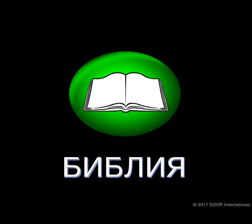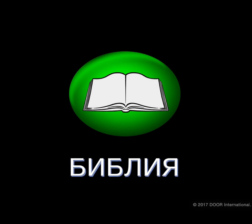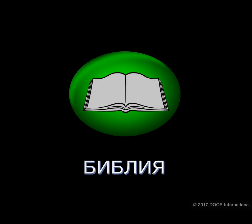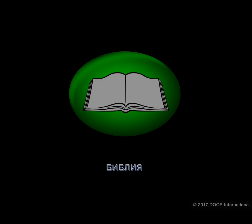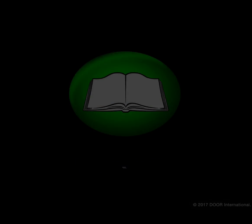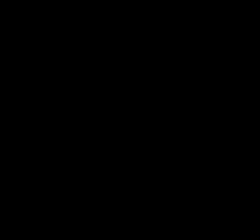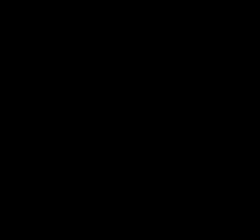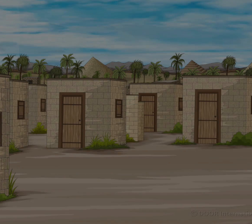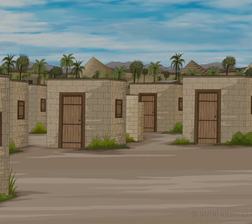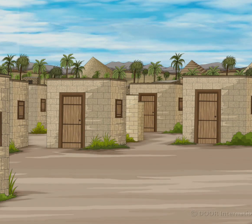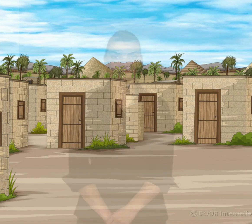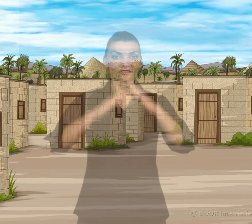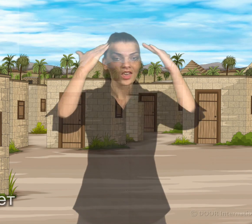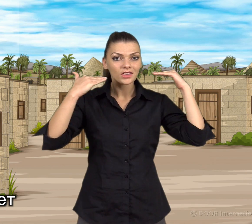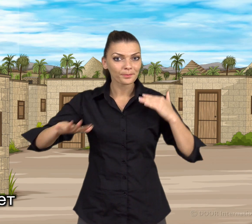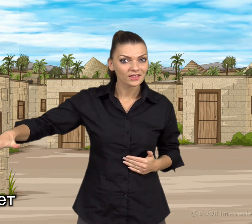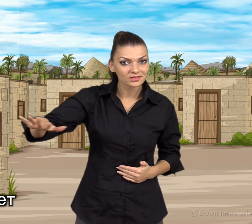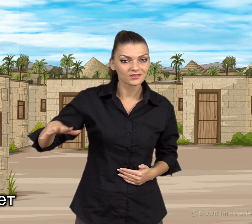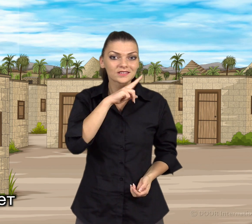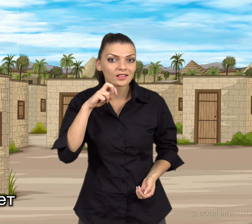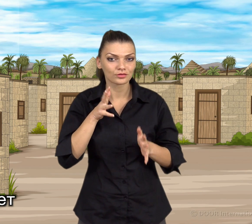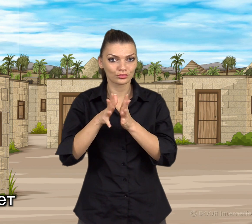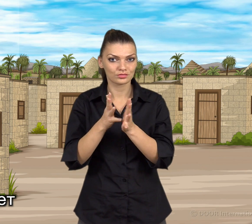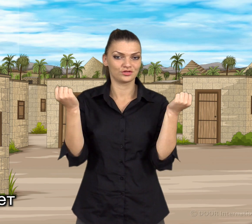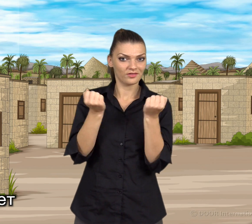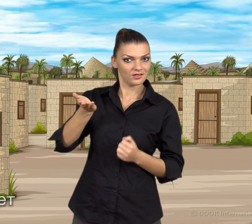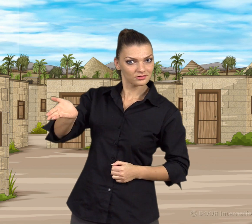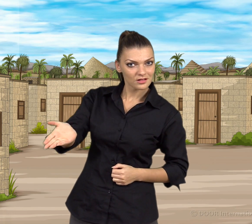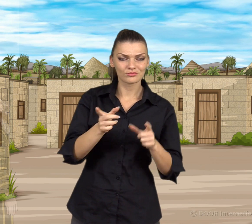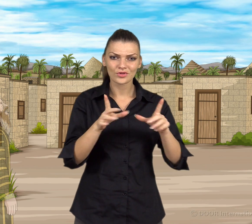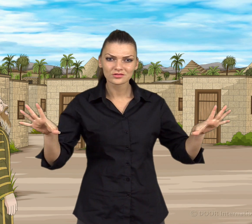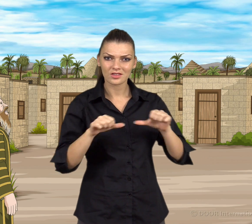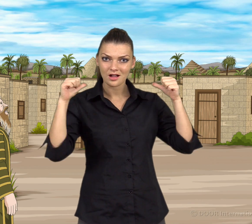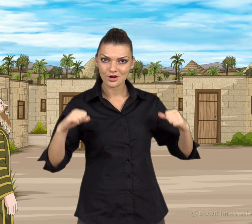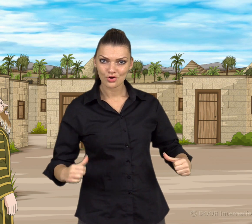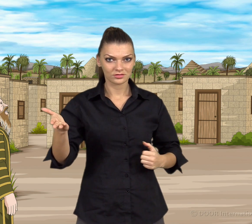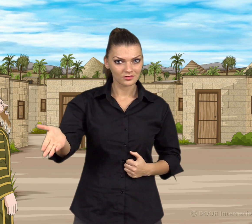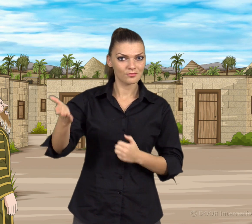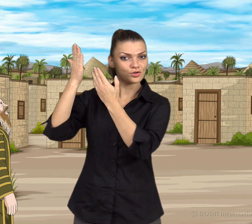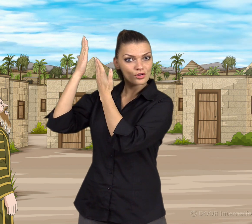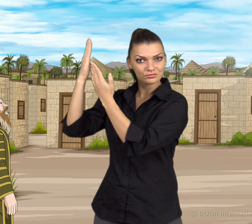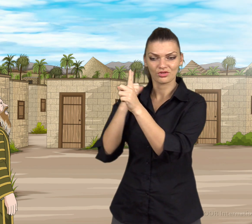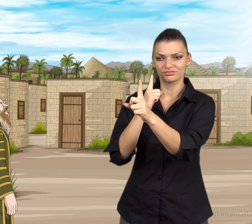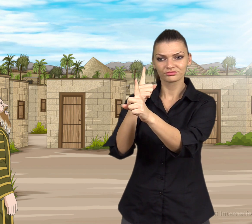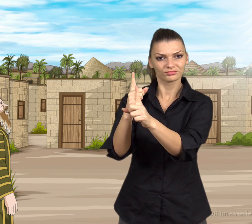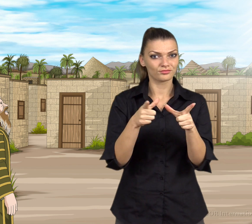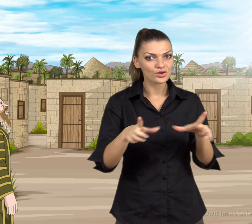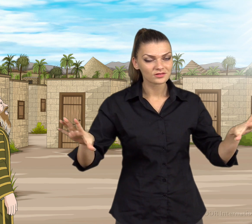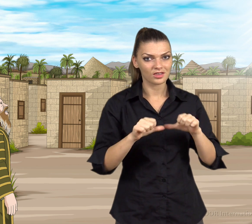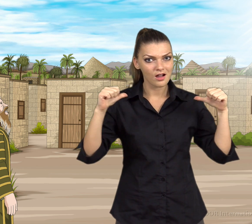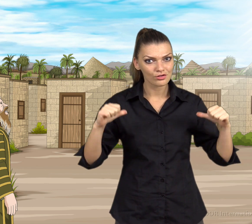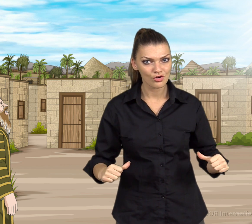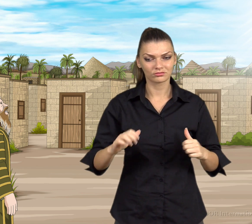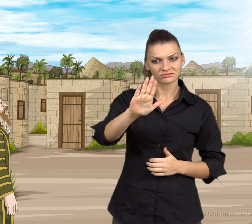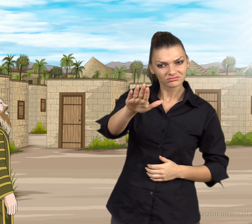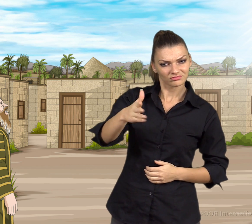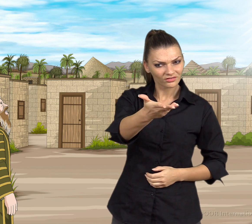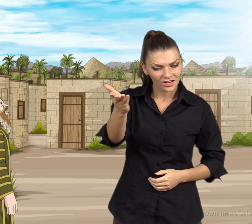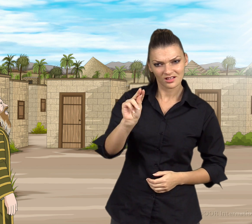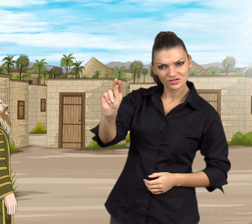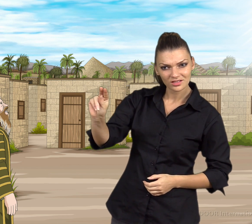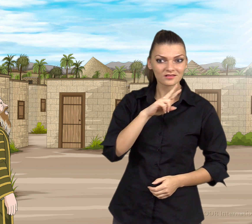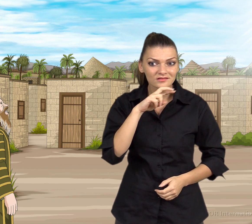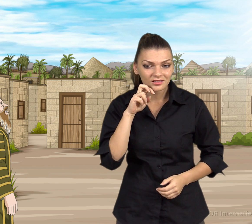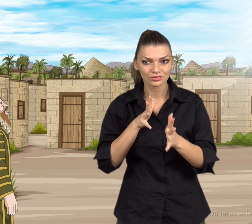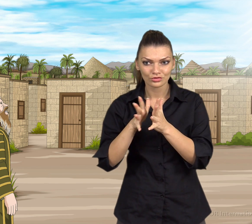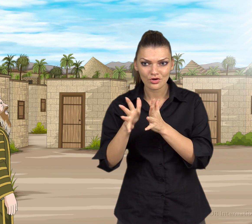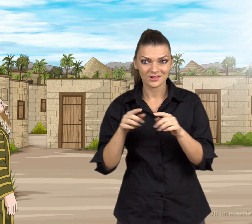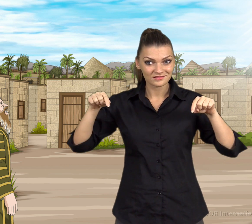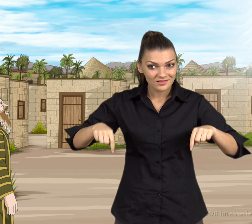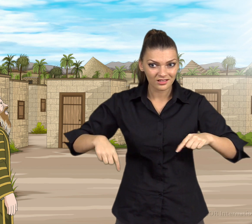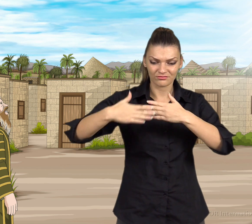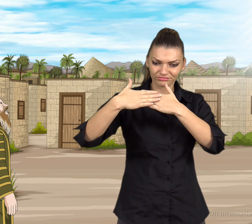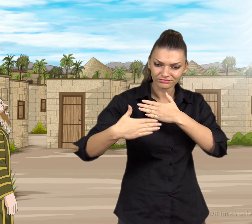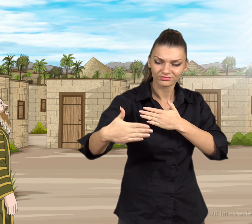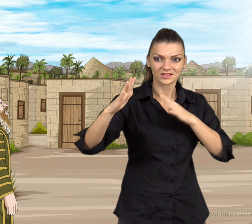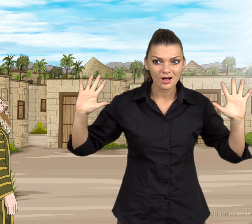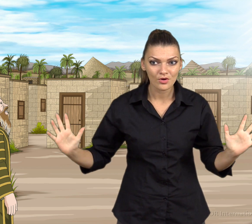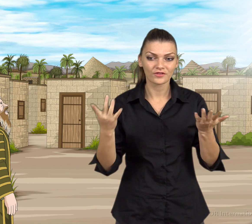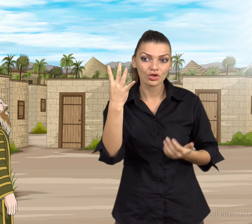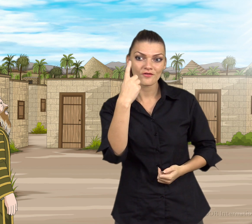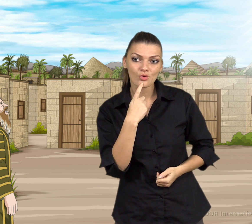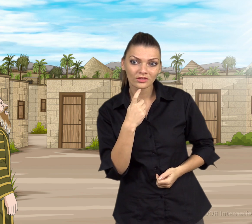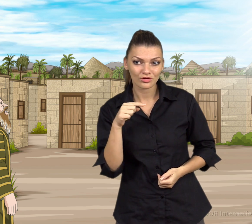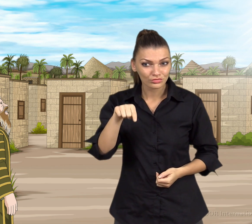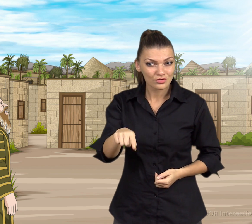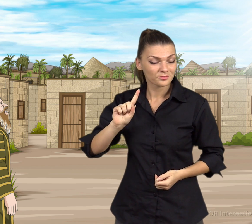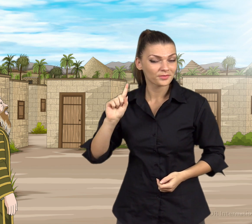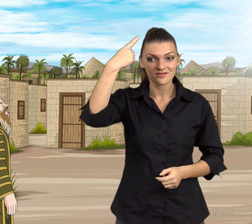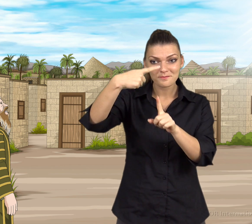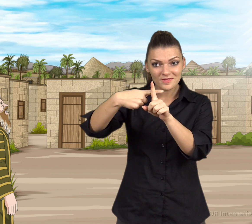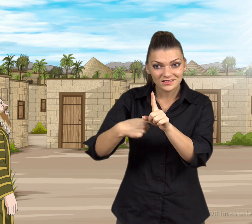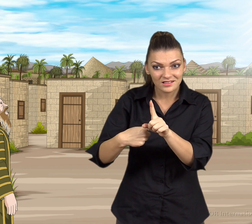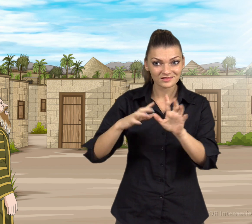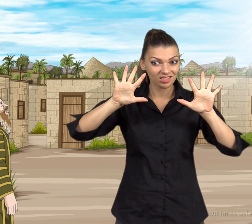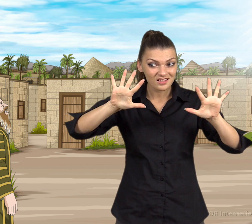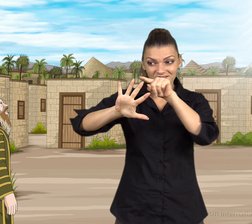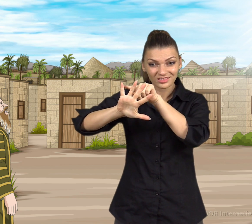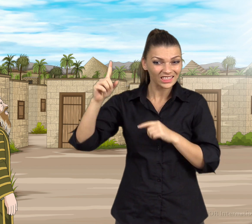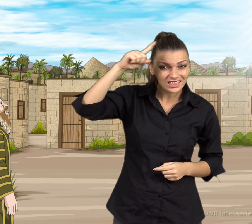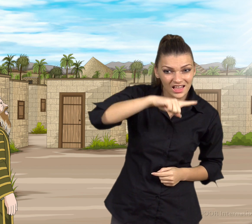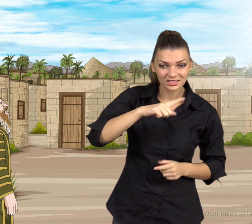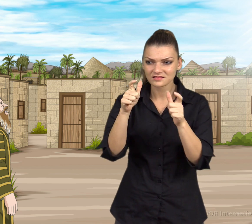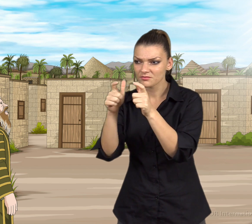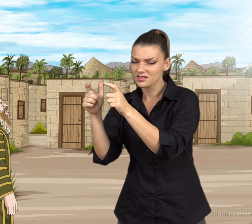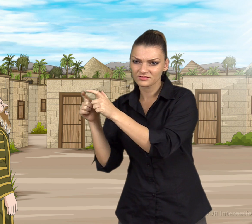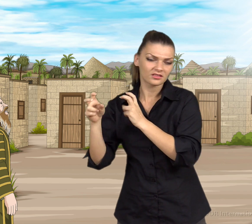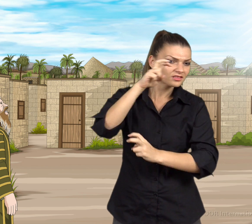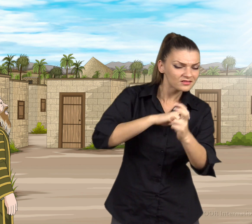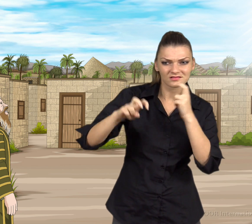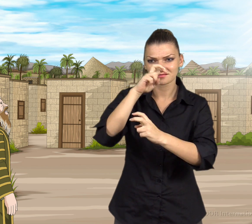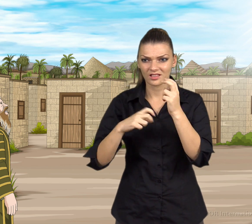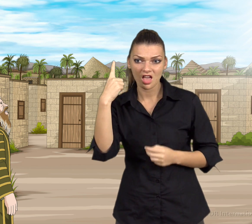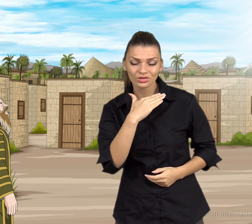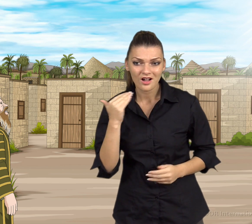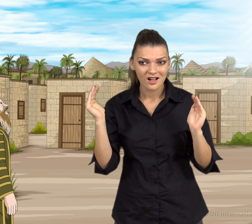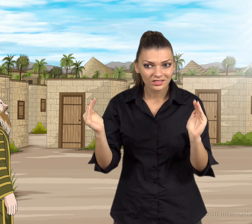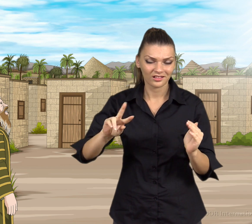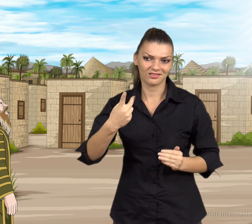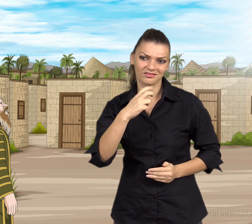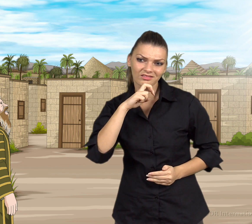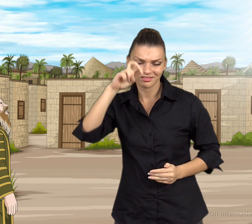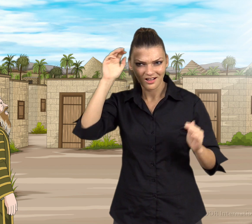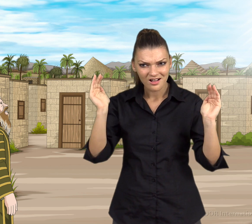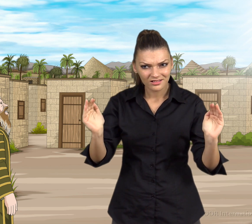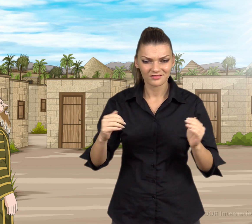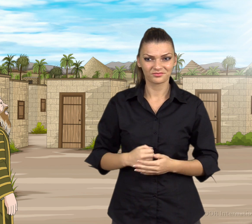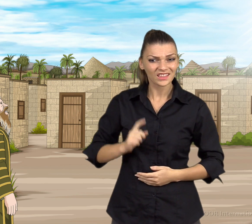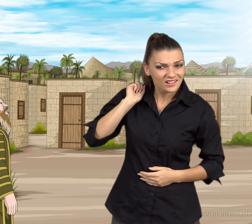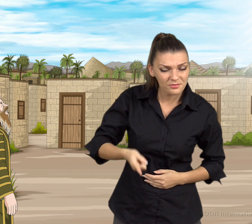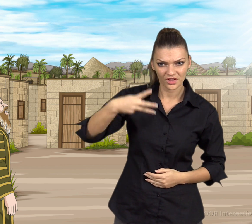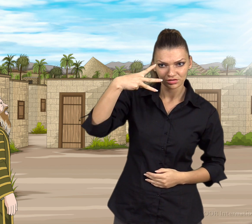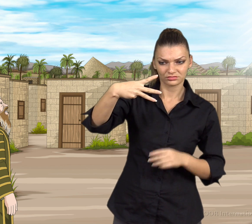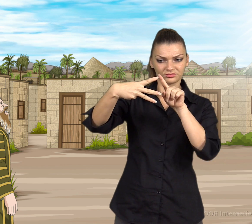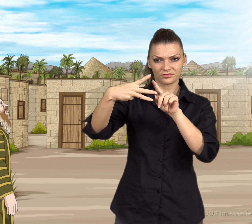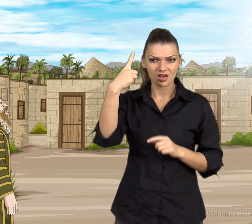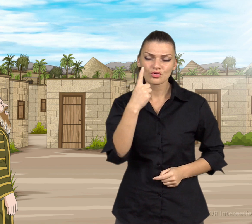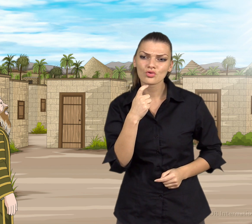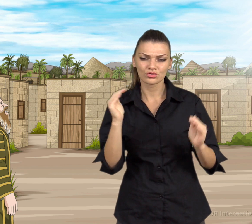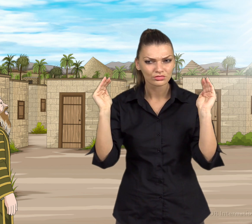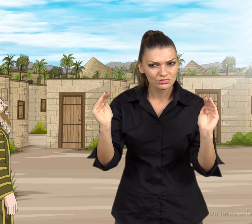Now the LORD said to Moses and Aaron in the land of Egypt, “This month is the beginning of months for you; it shall be the first month of your year. Tell the whole congregation of Israel that on the tenth day of this month each man must select a lamb for his family, one per household.